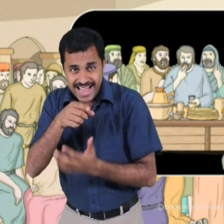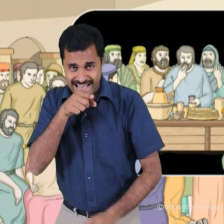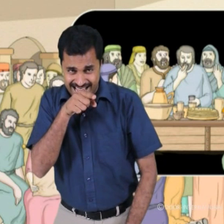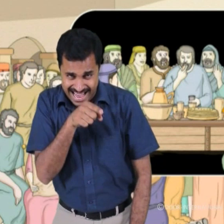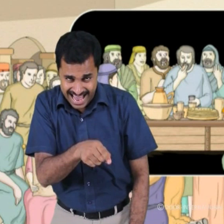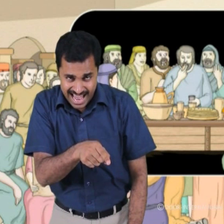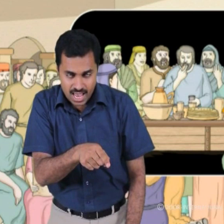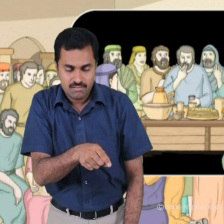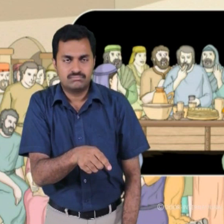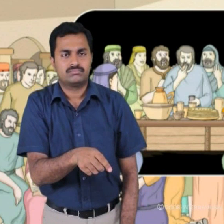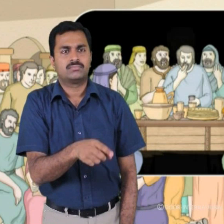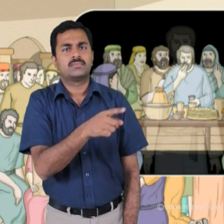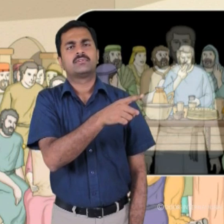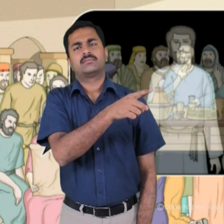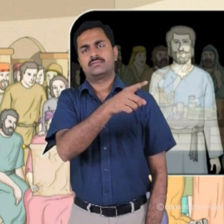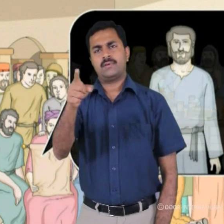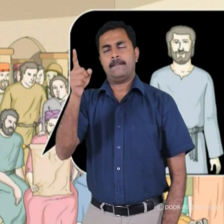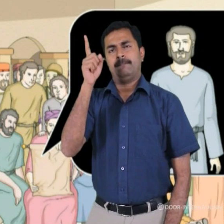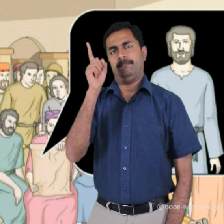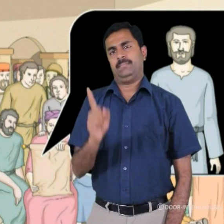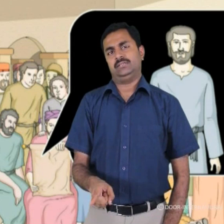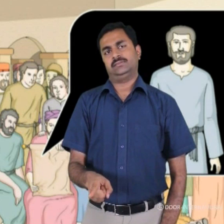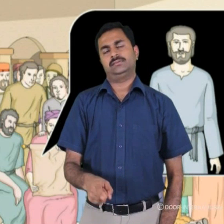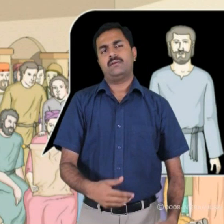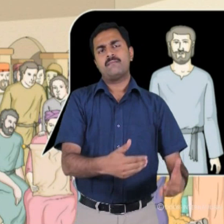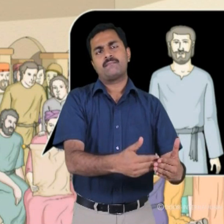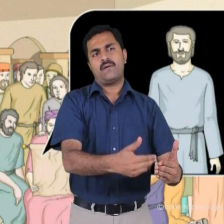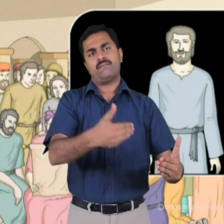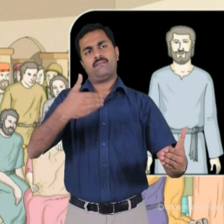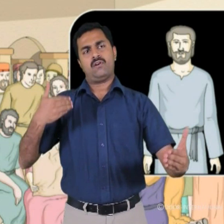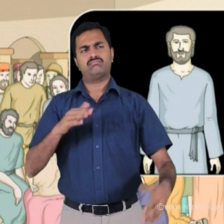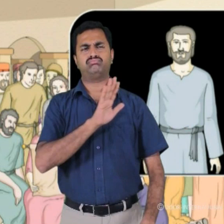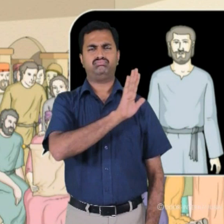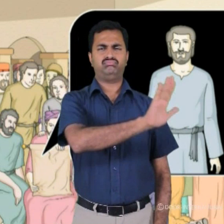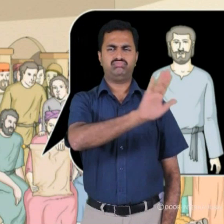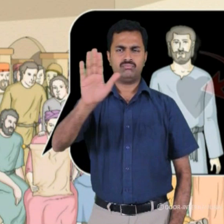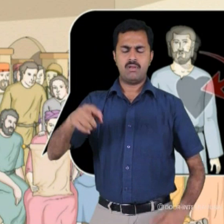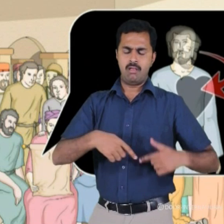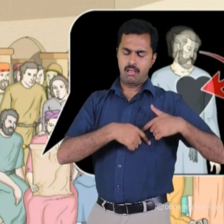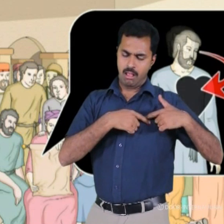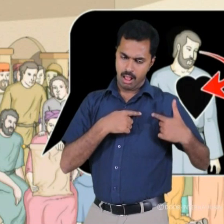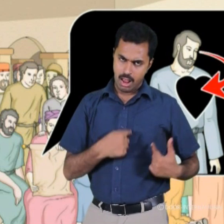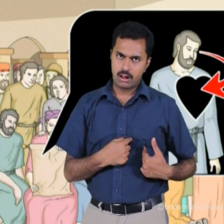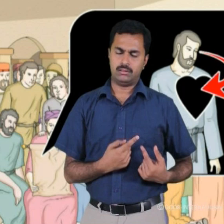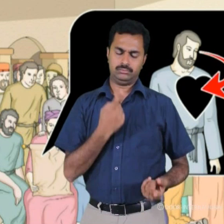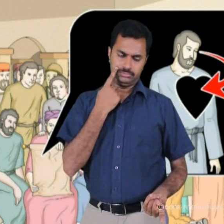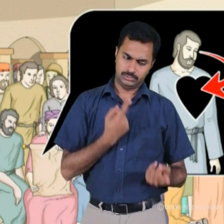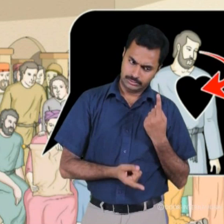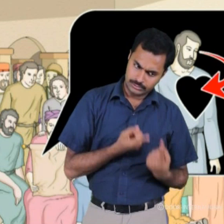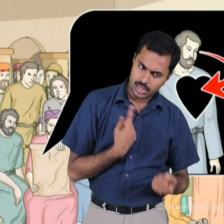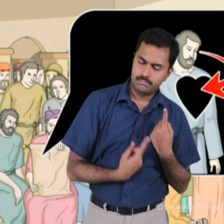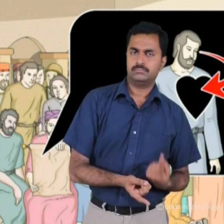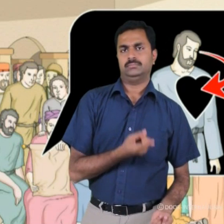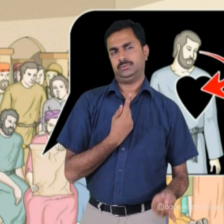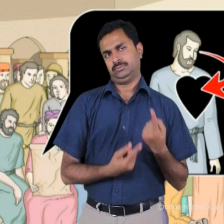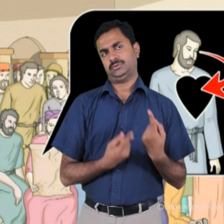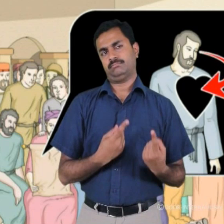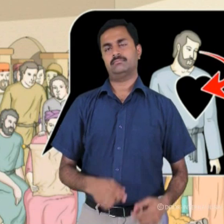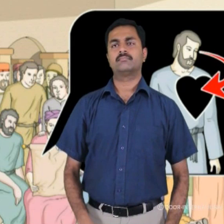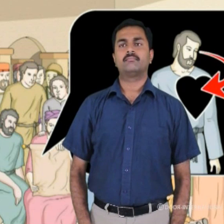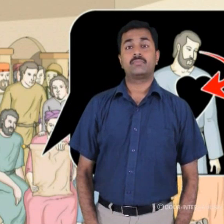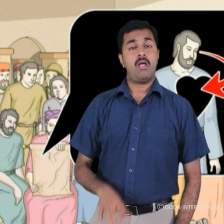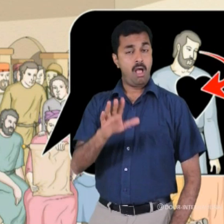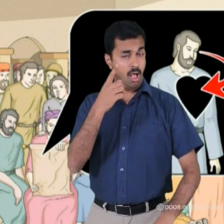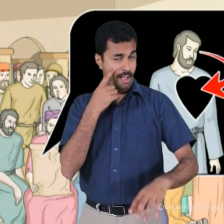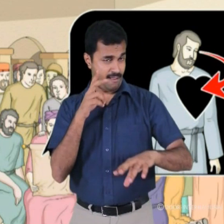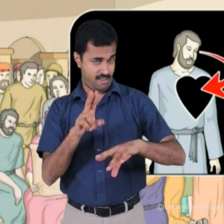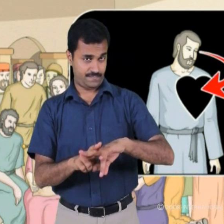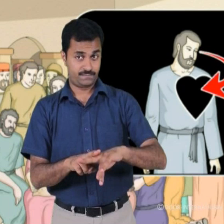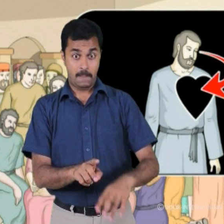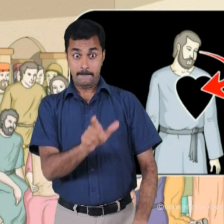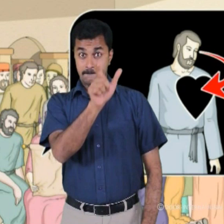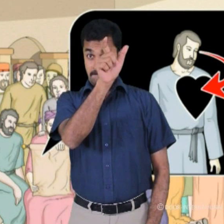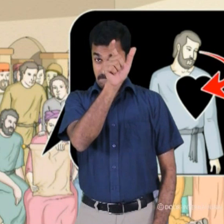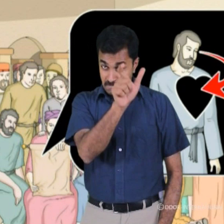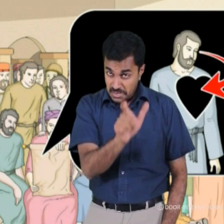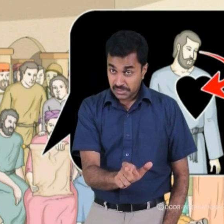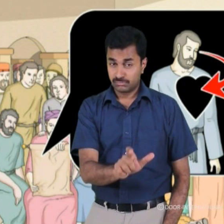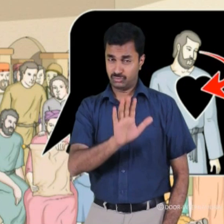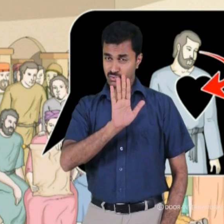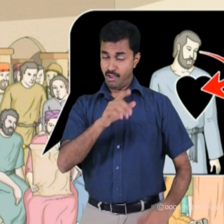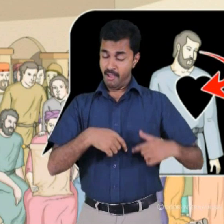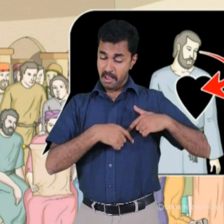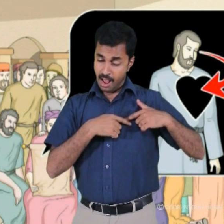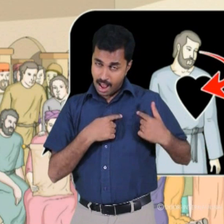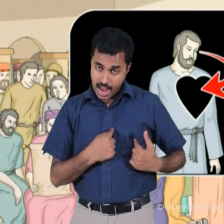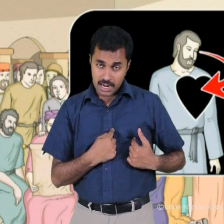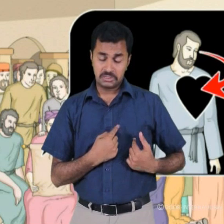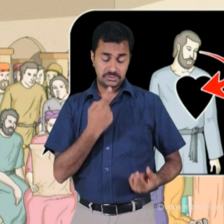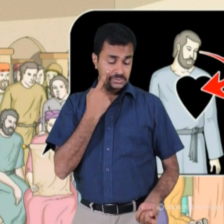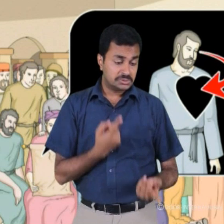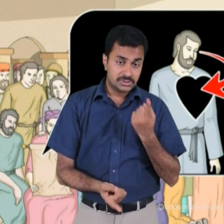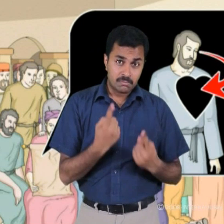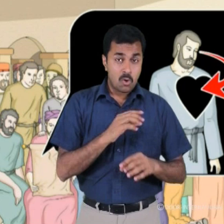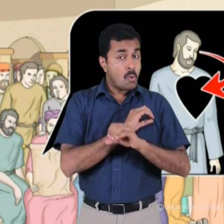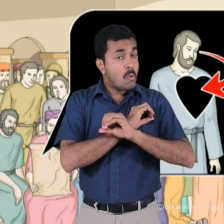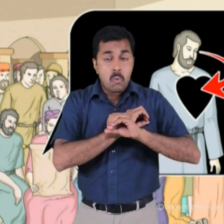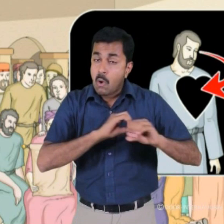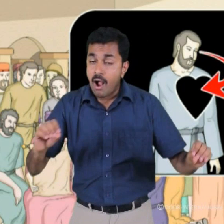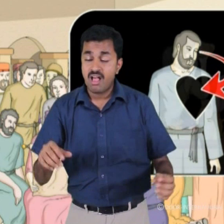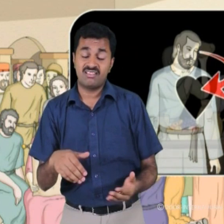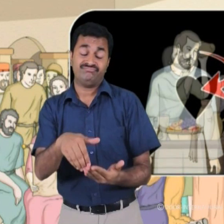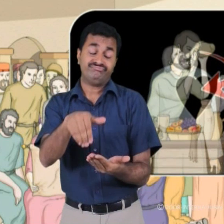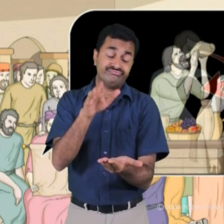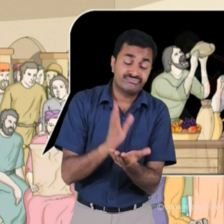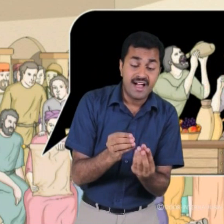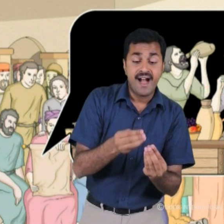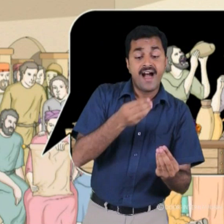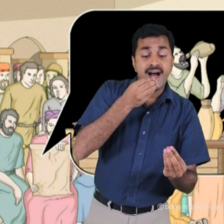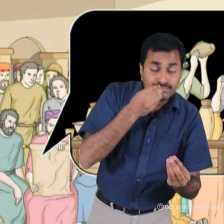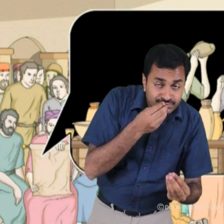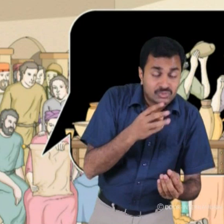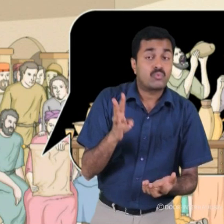Each one must examine himself before he eats of the bread and drinks of the cup.